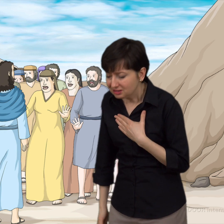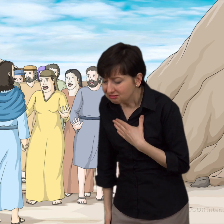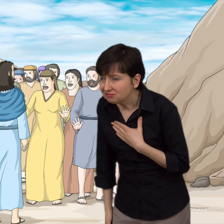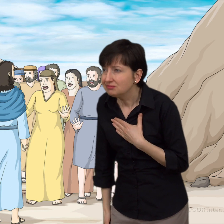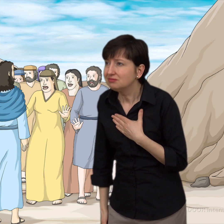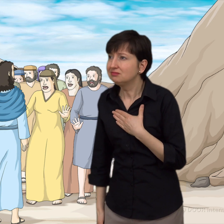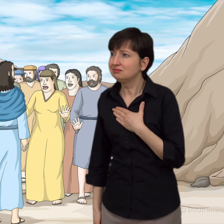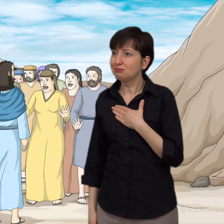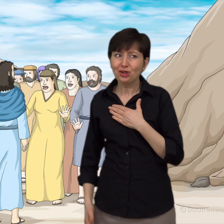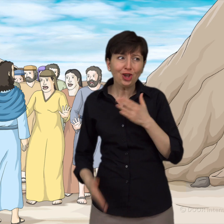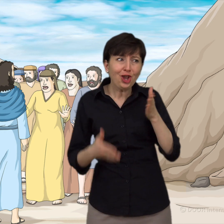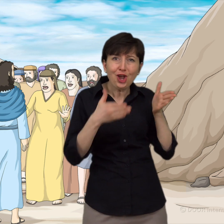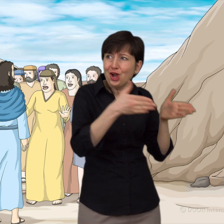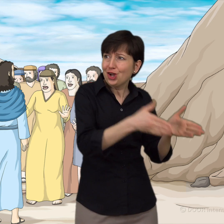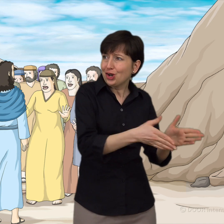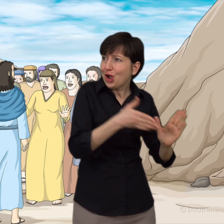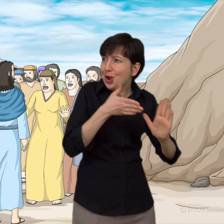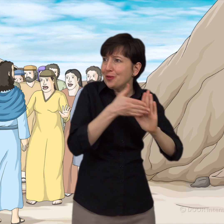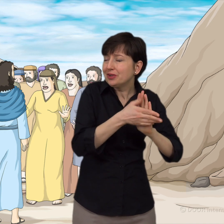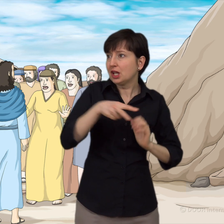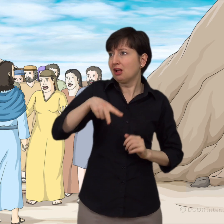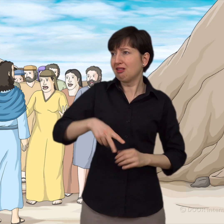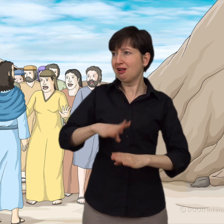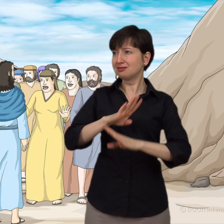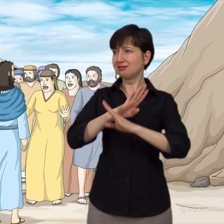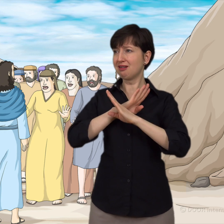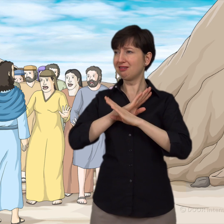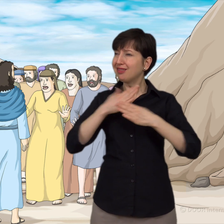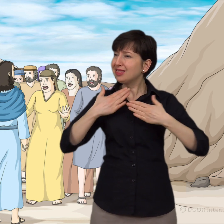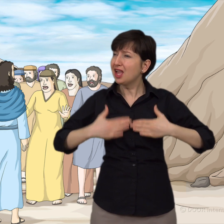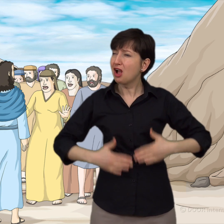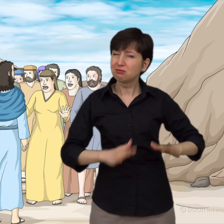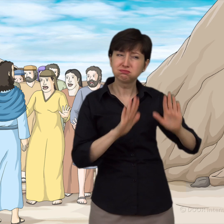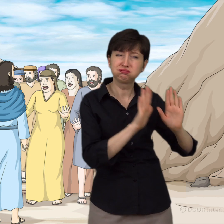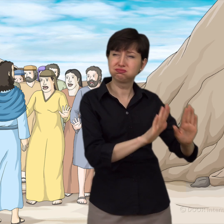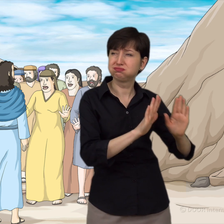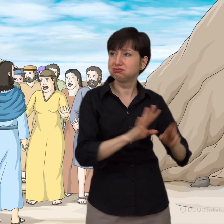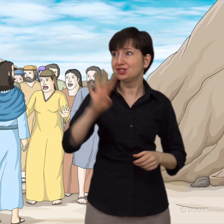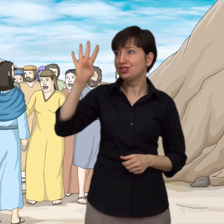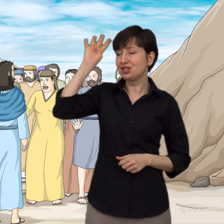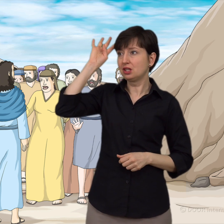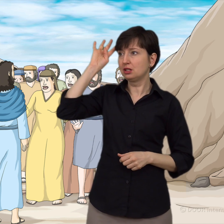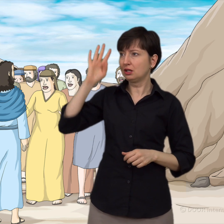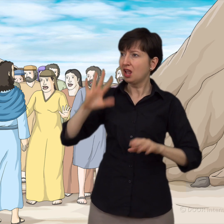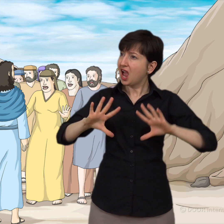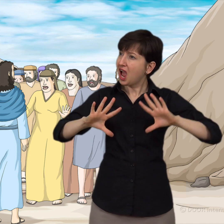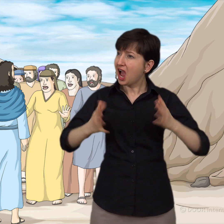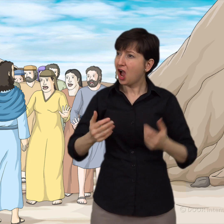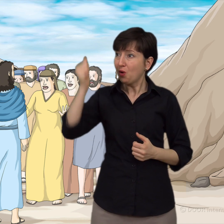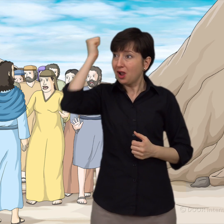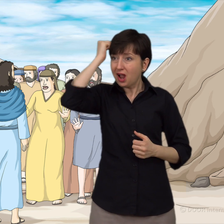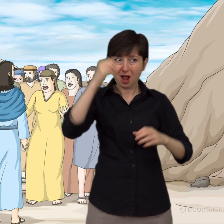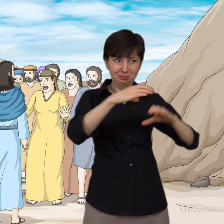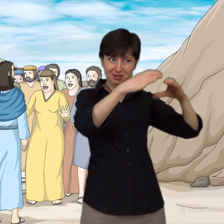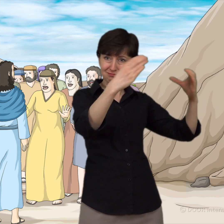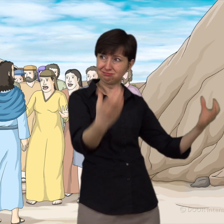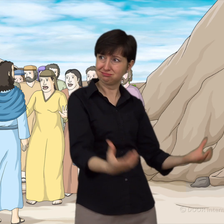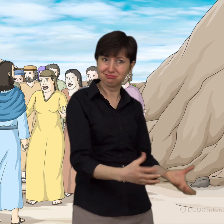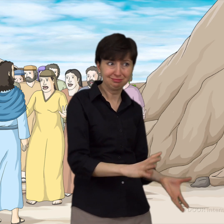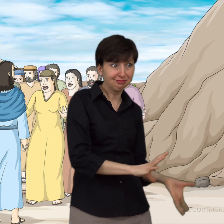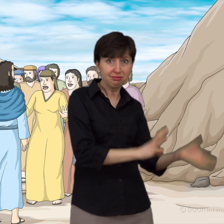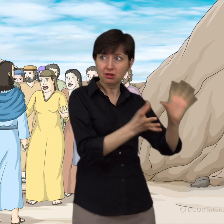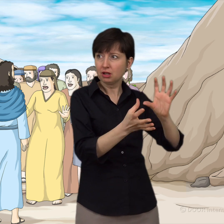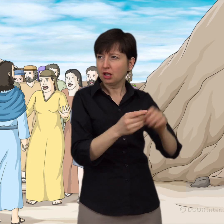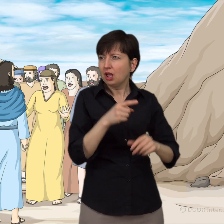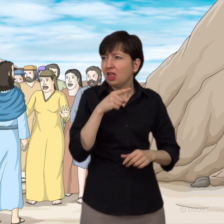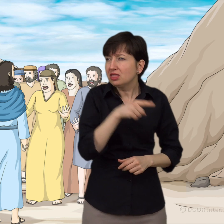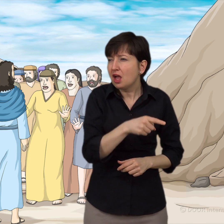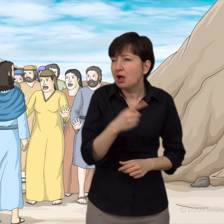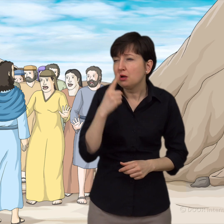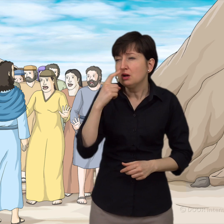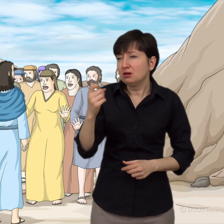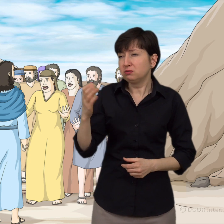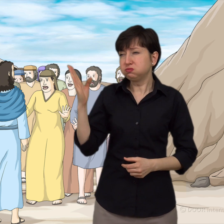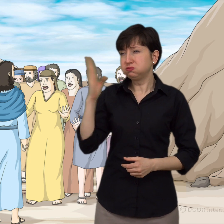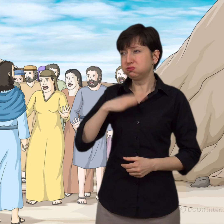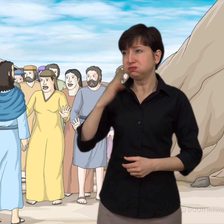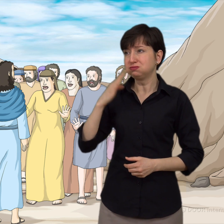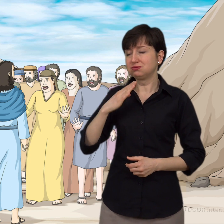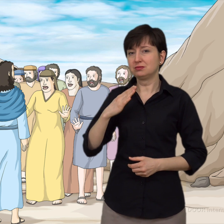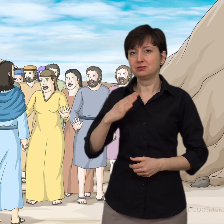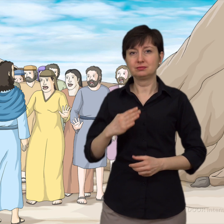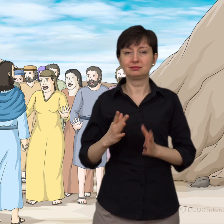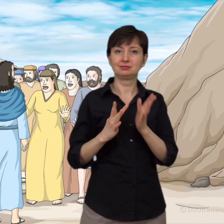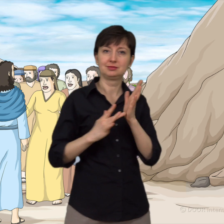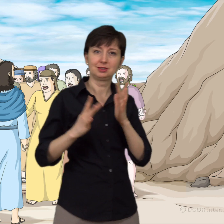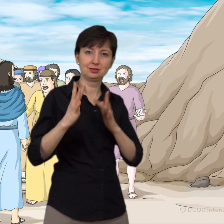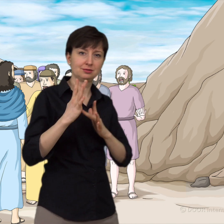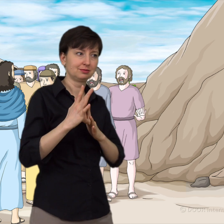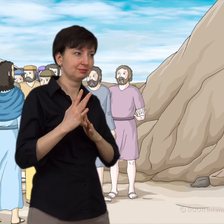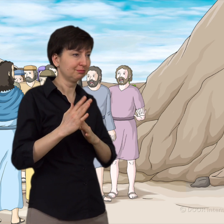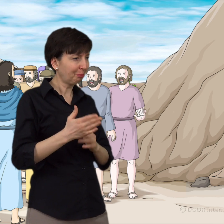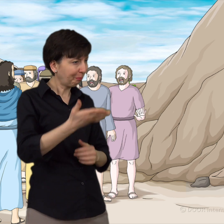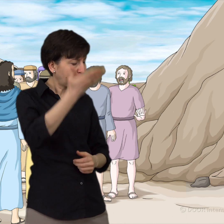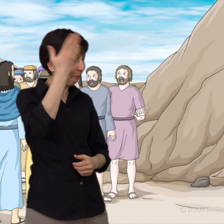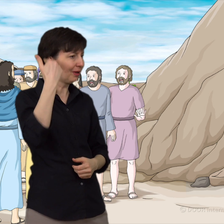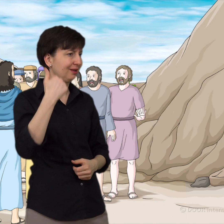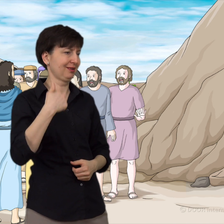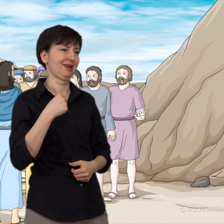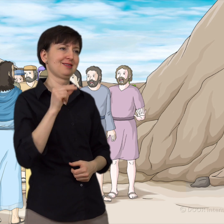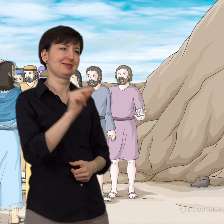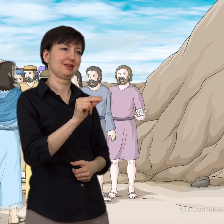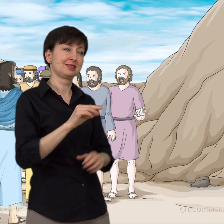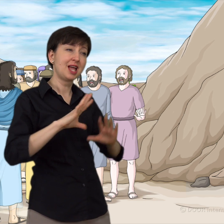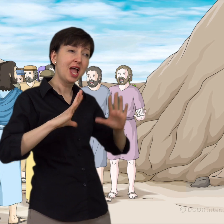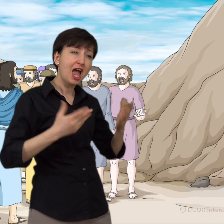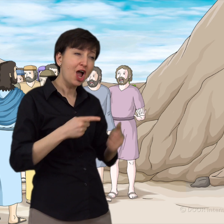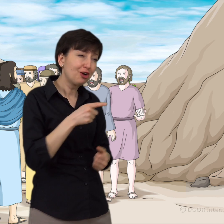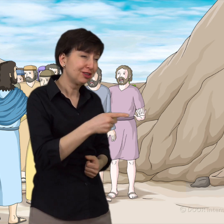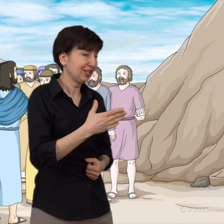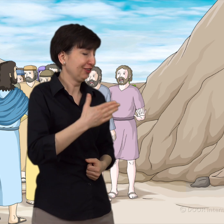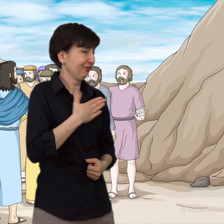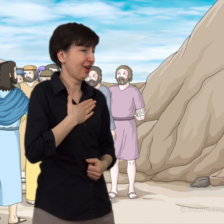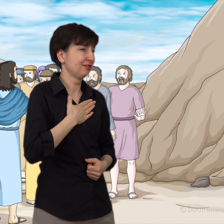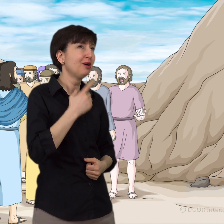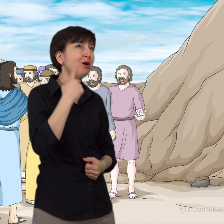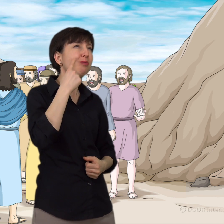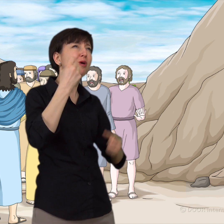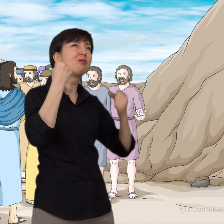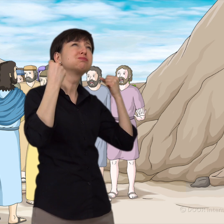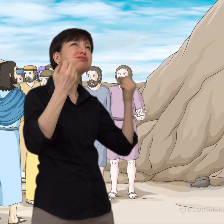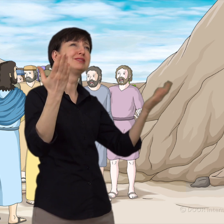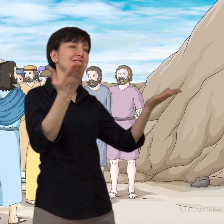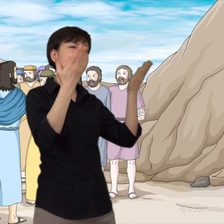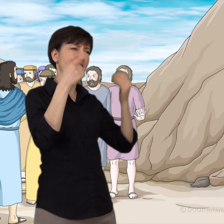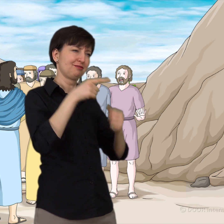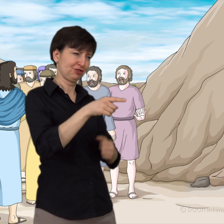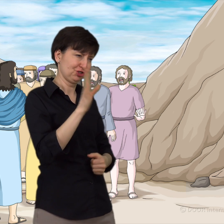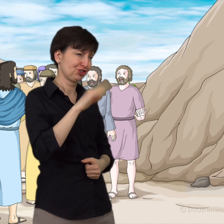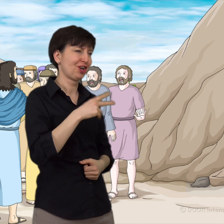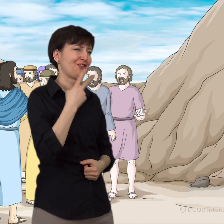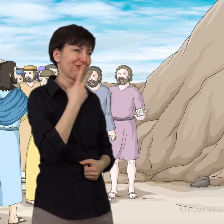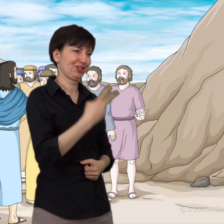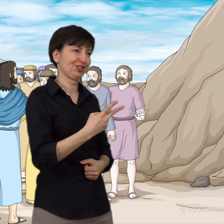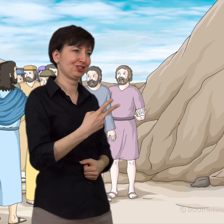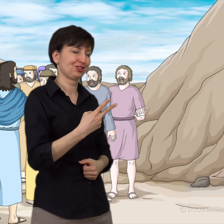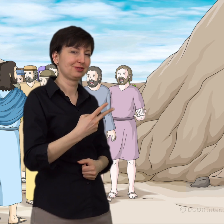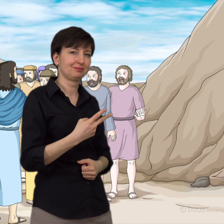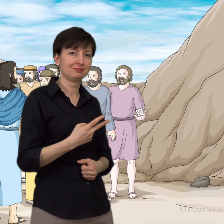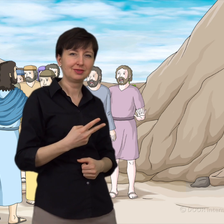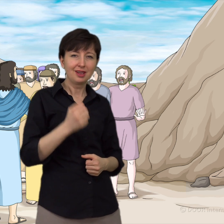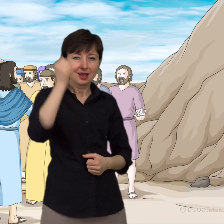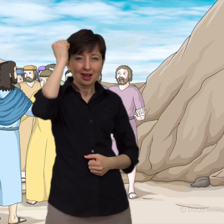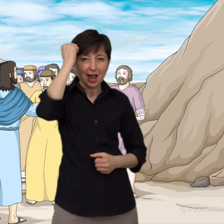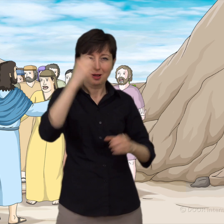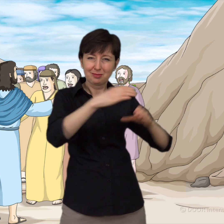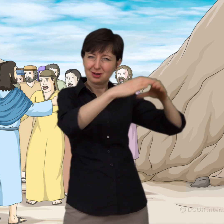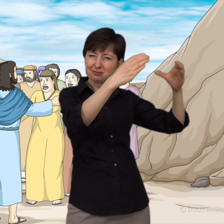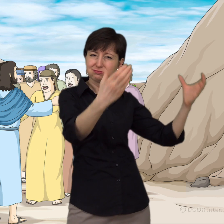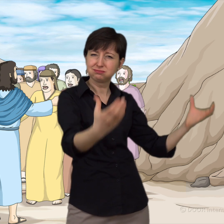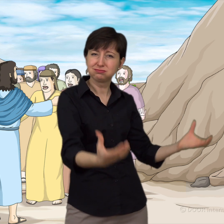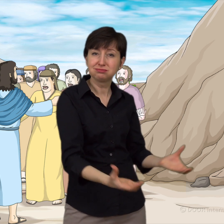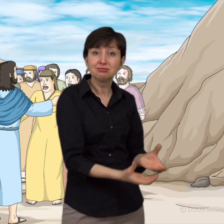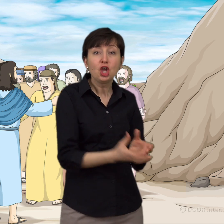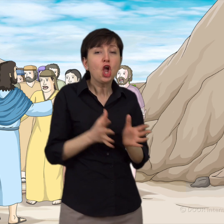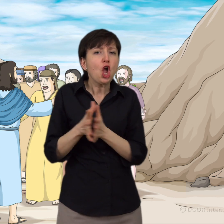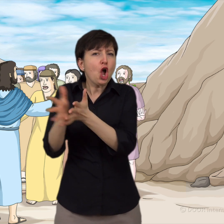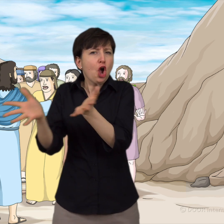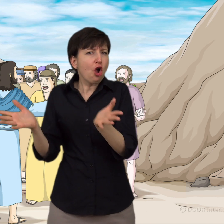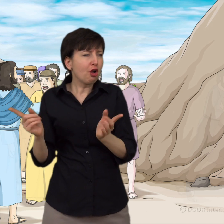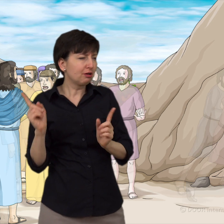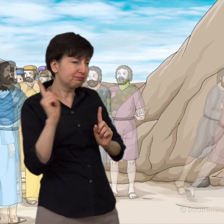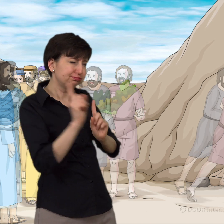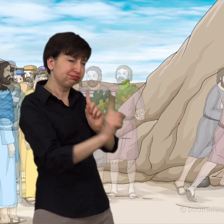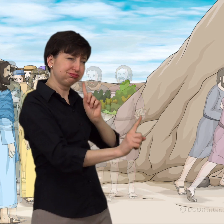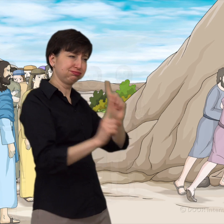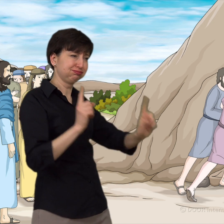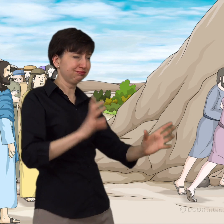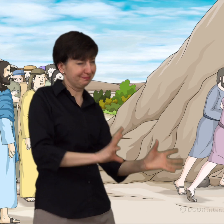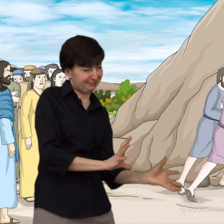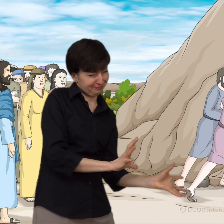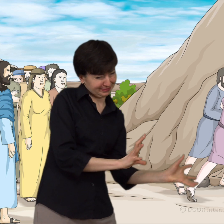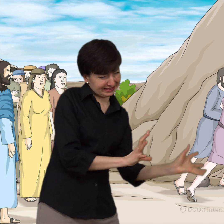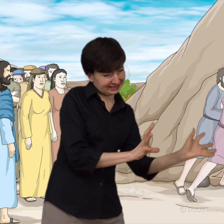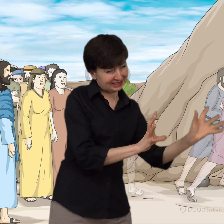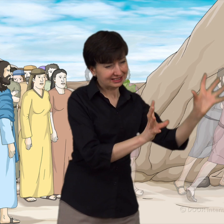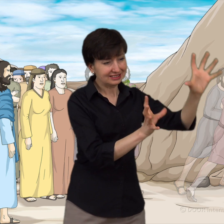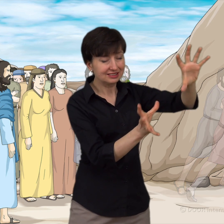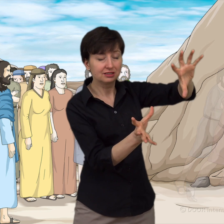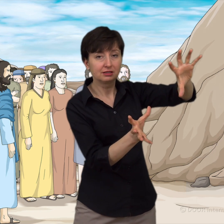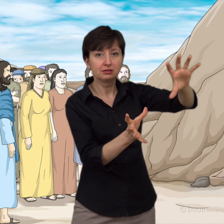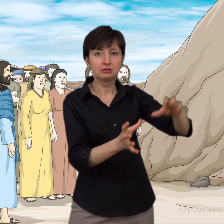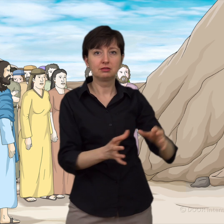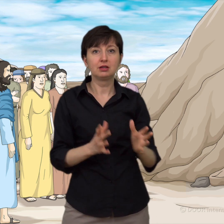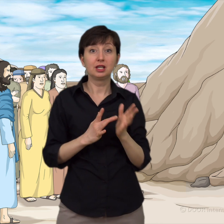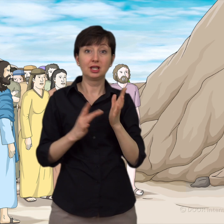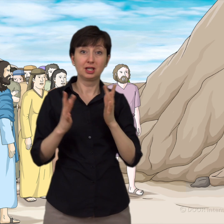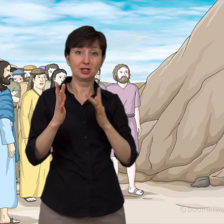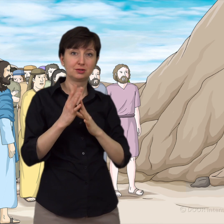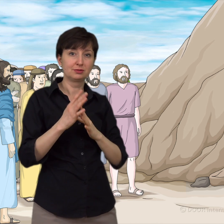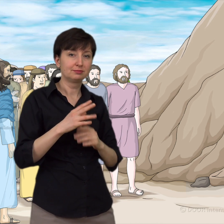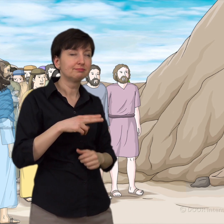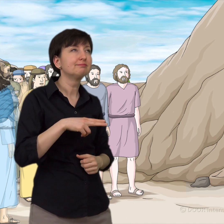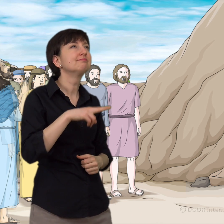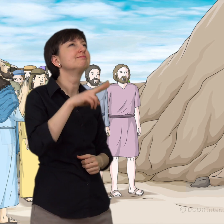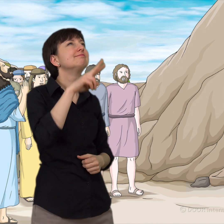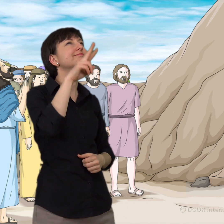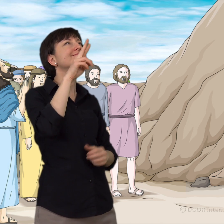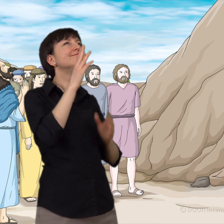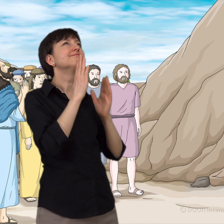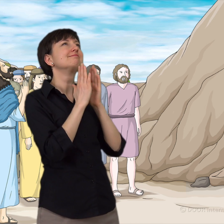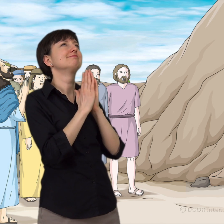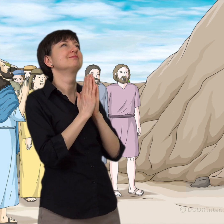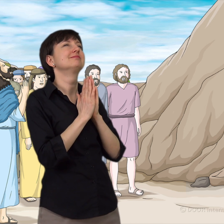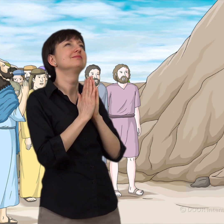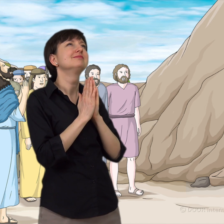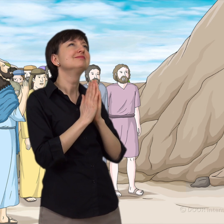“It has already been four days.” Jesus replied, “Did I not tell you that if you believed, you would see the glory of God?”